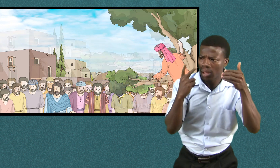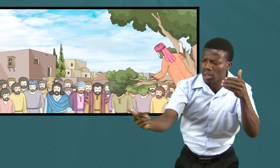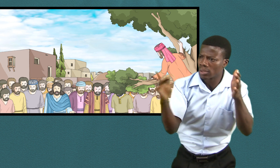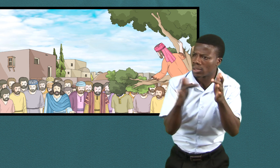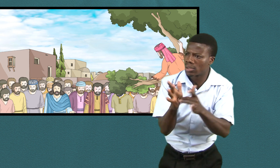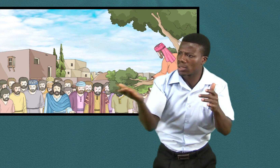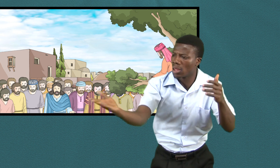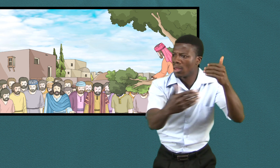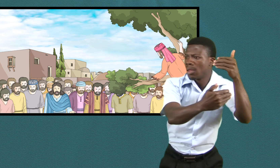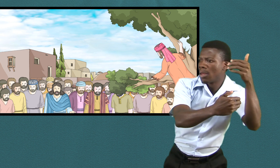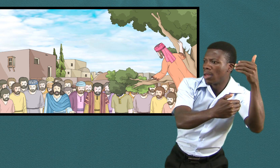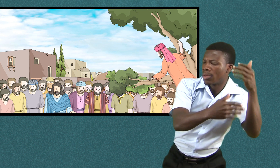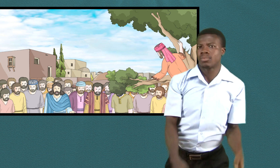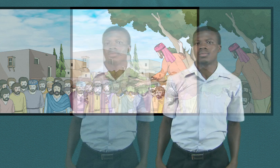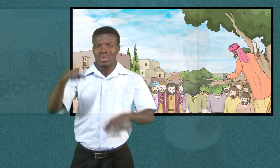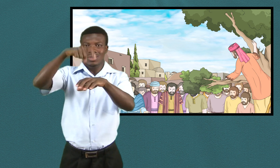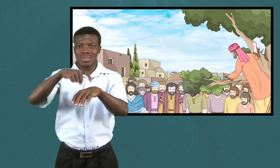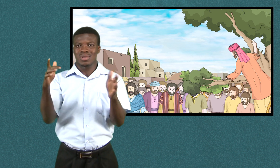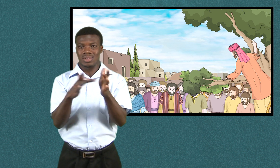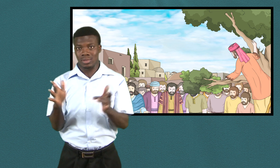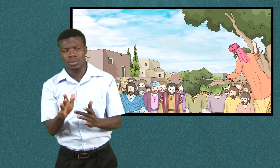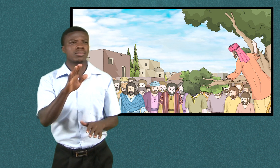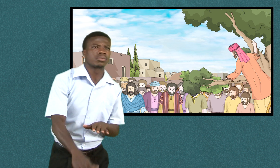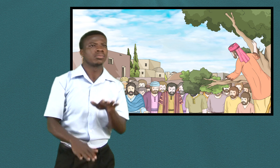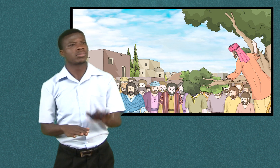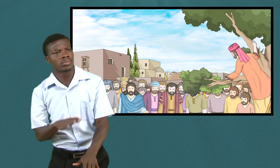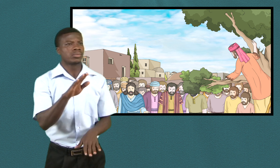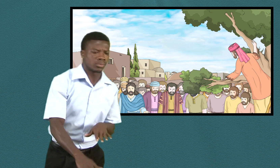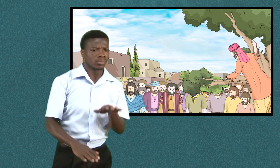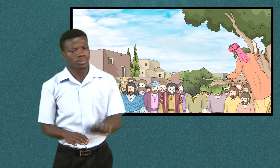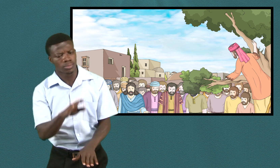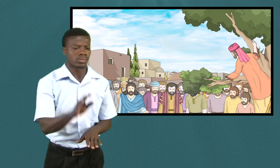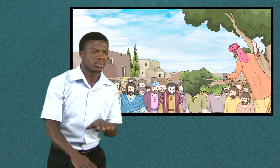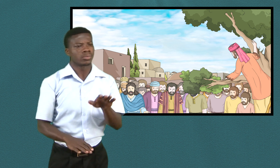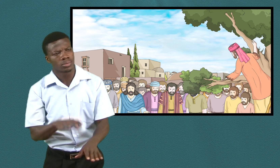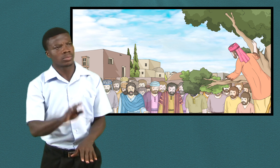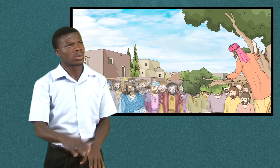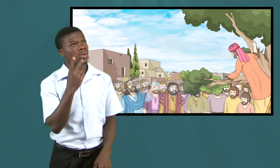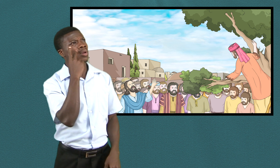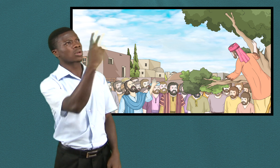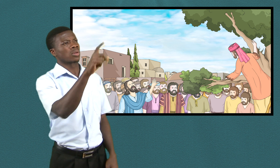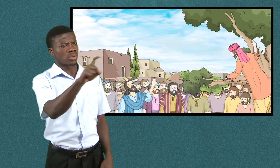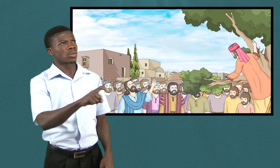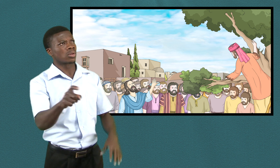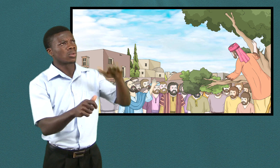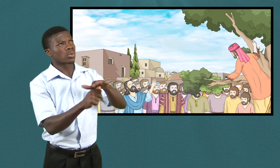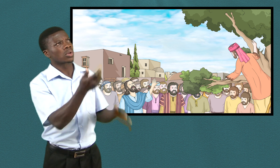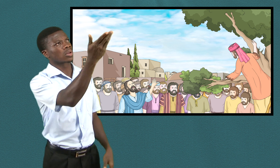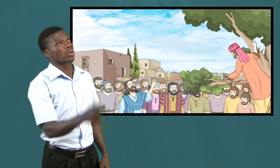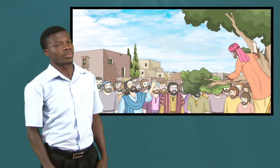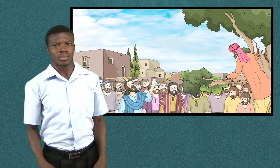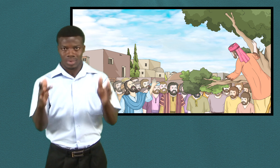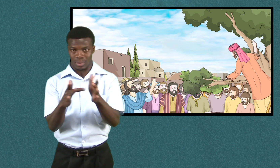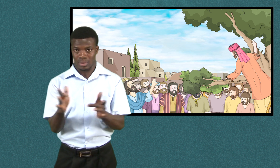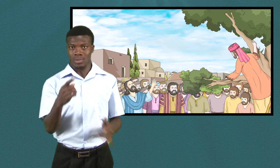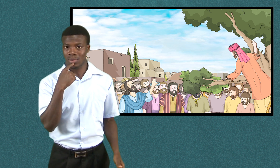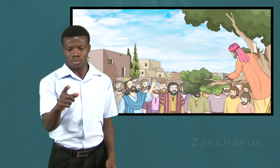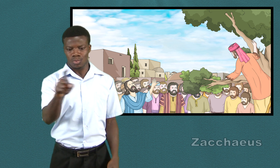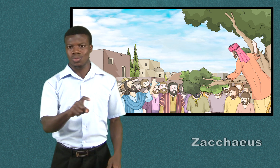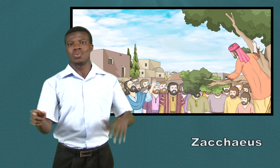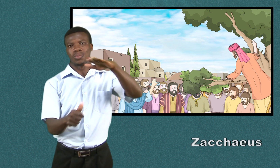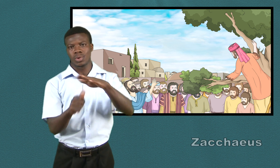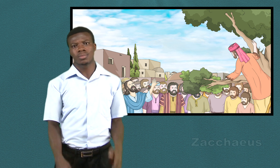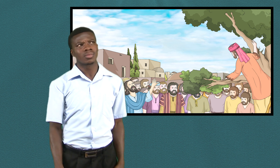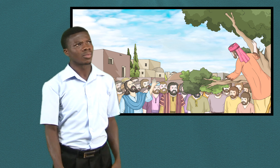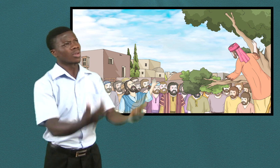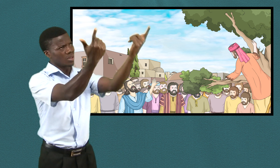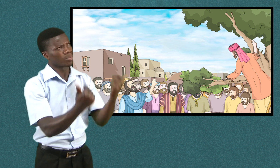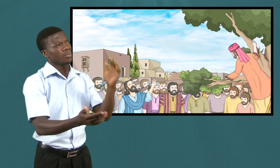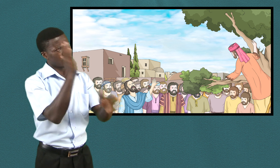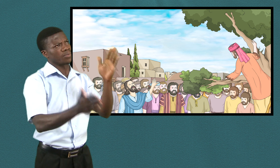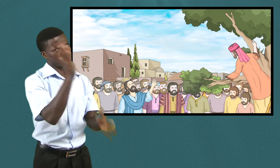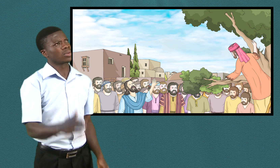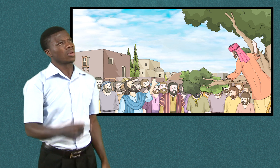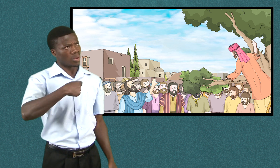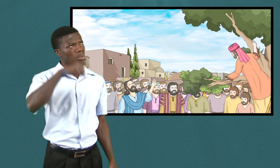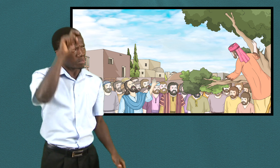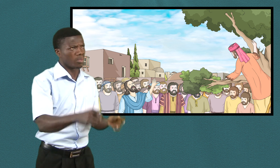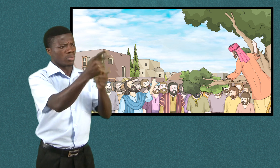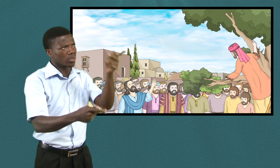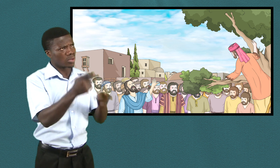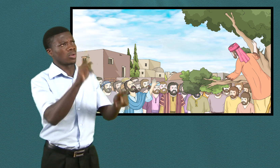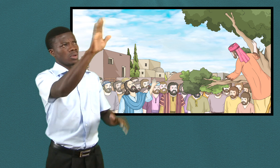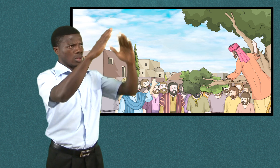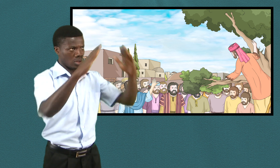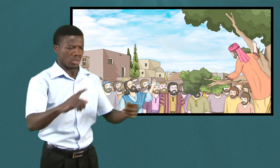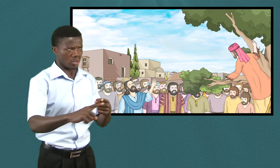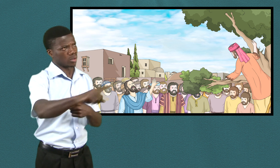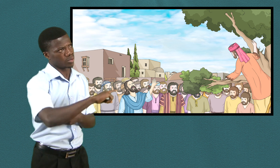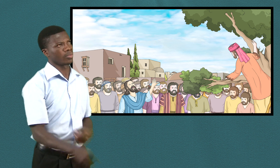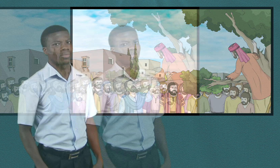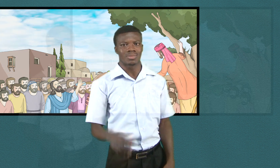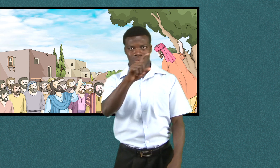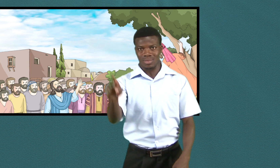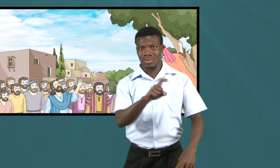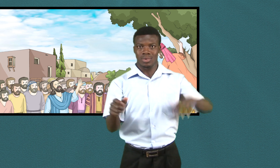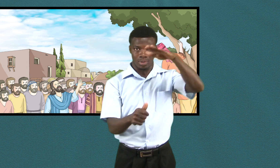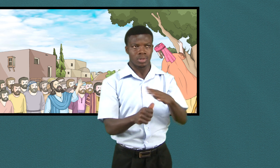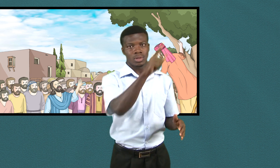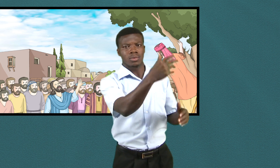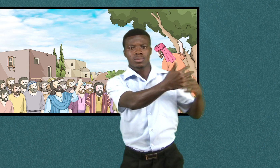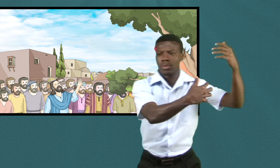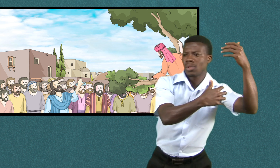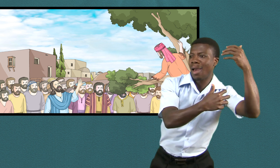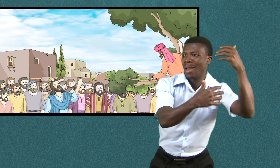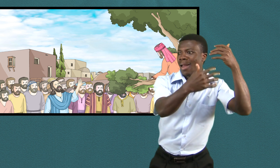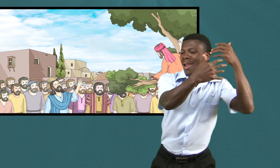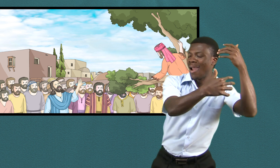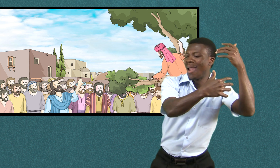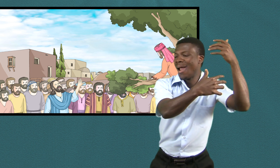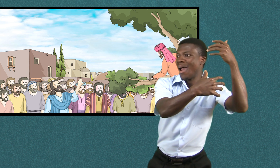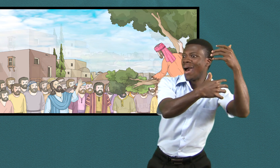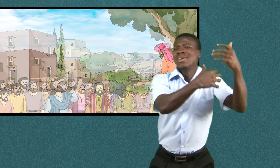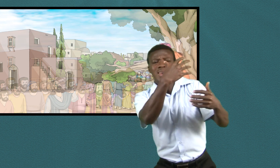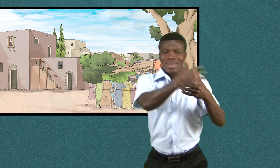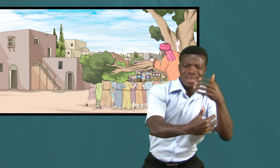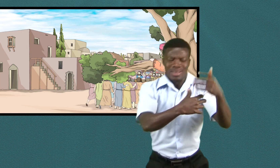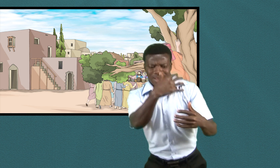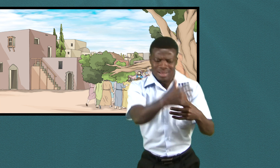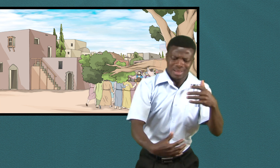When Jesus came to that place, He looked up and said, “Zacchaeus, hurry down, for I must stay at your house today.”